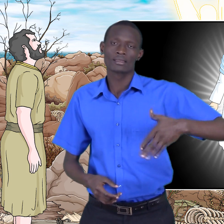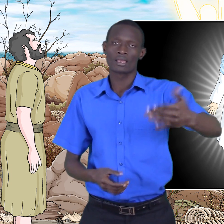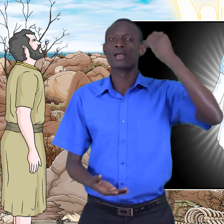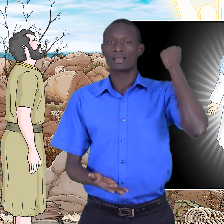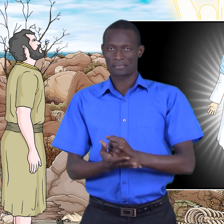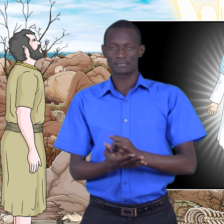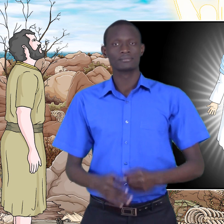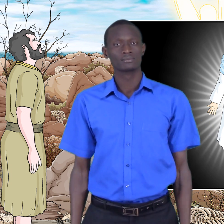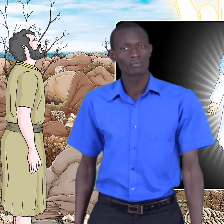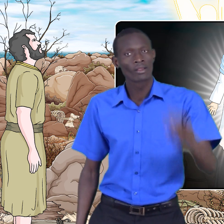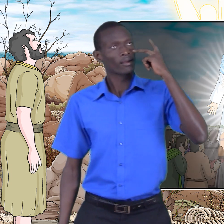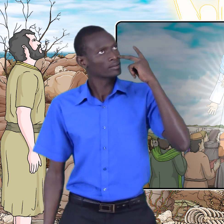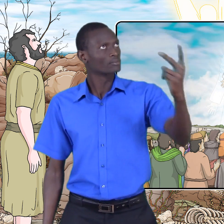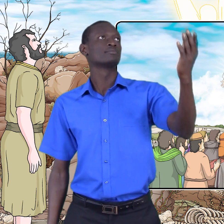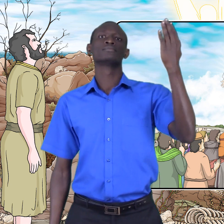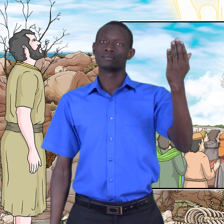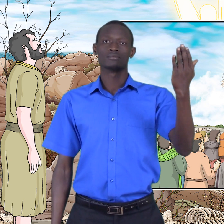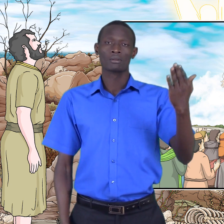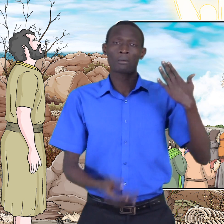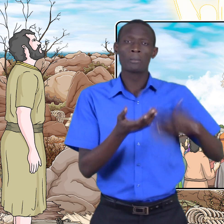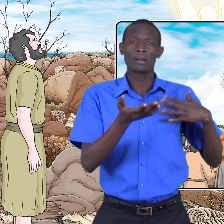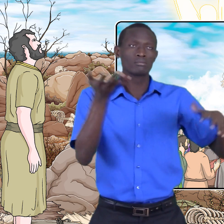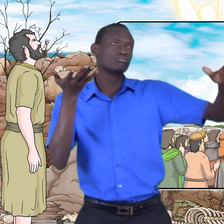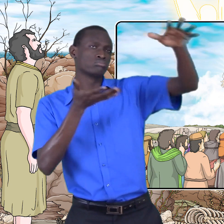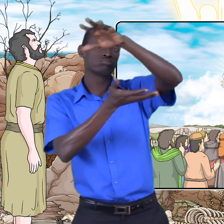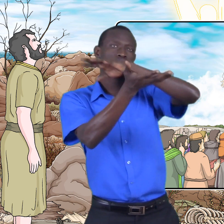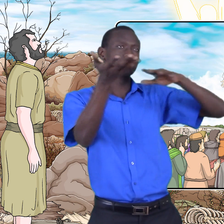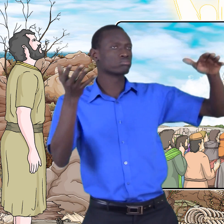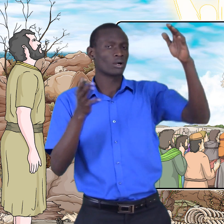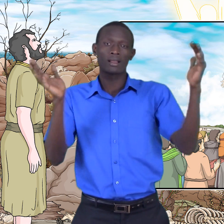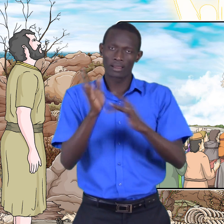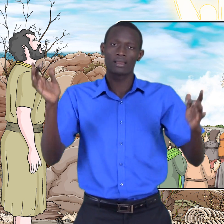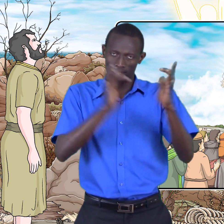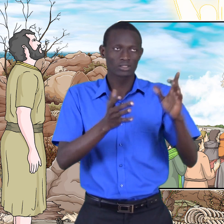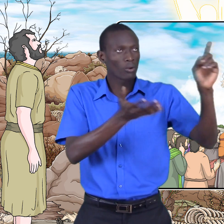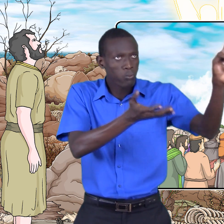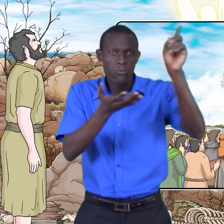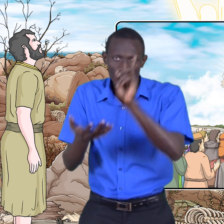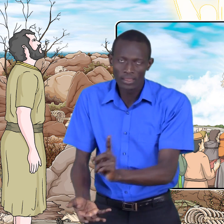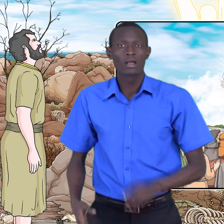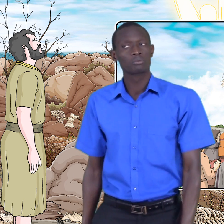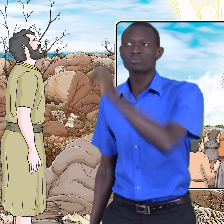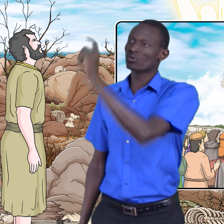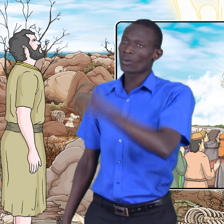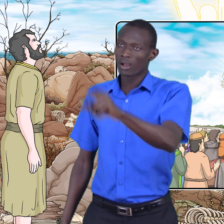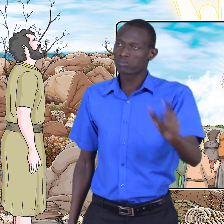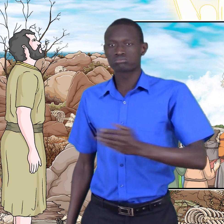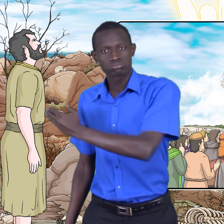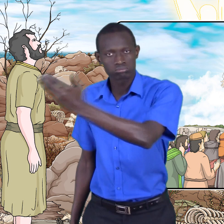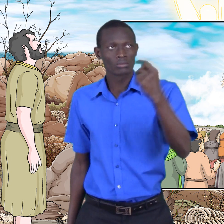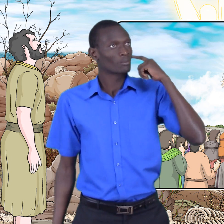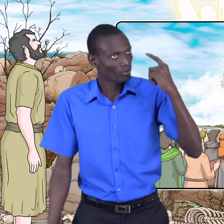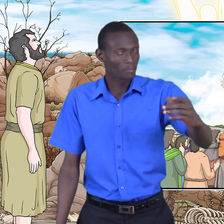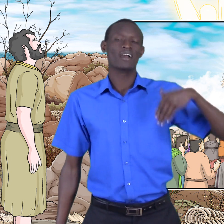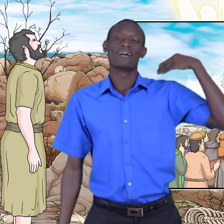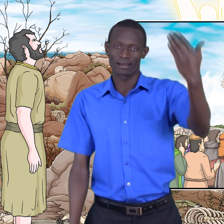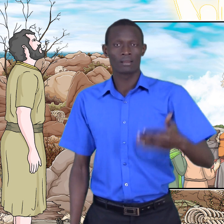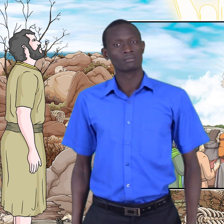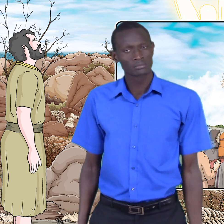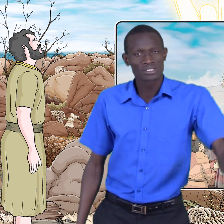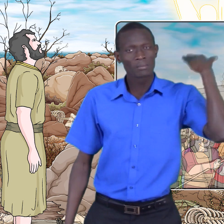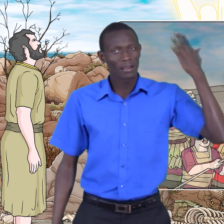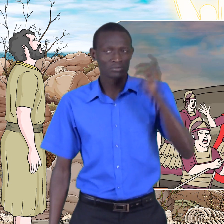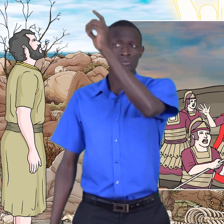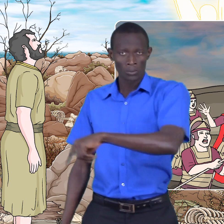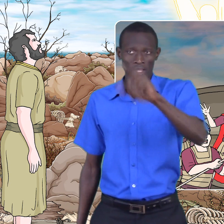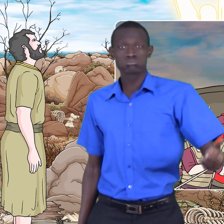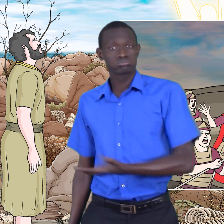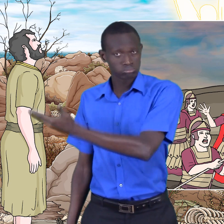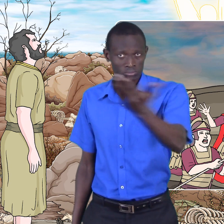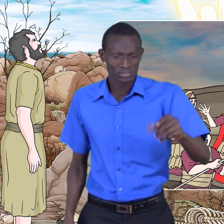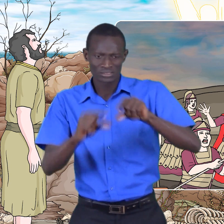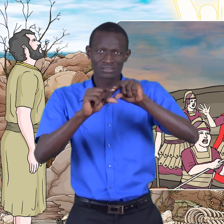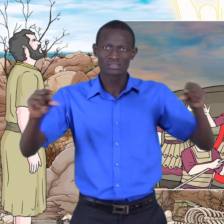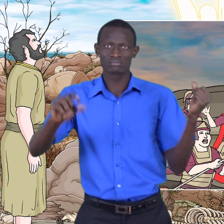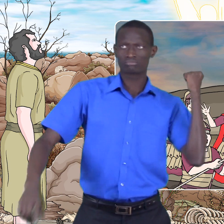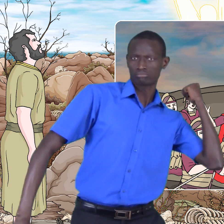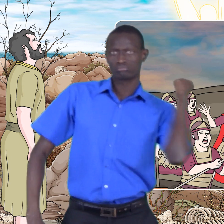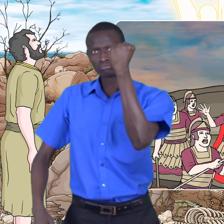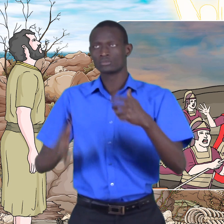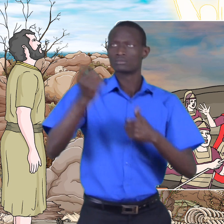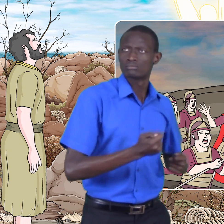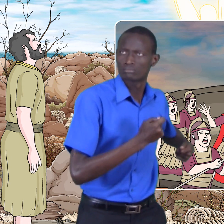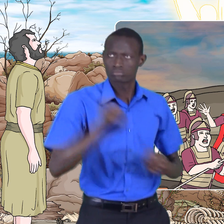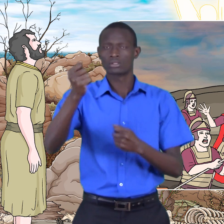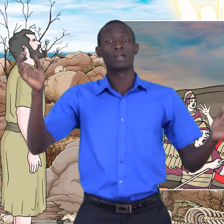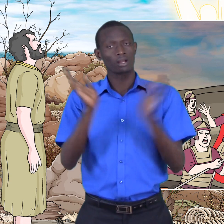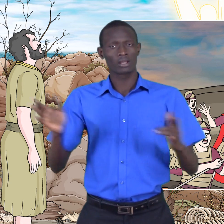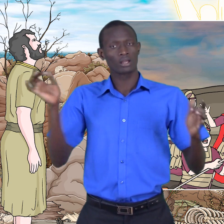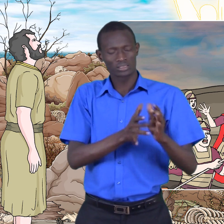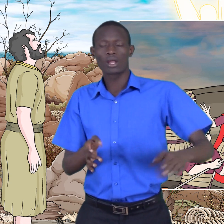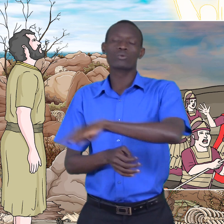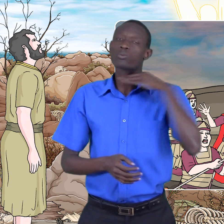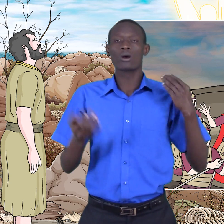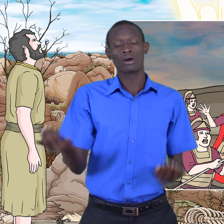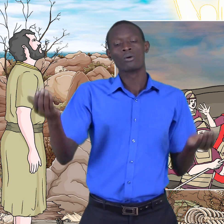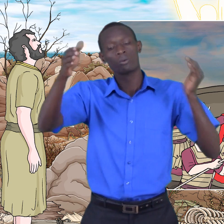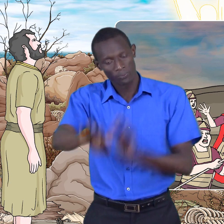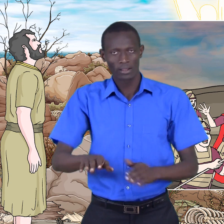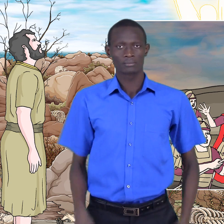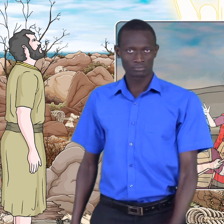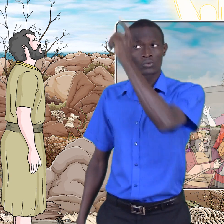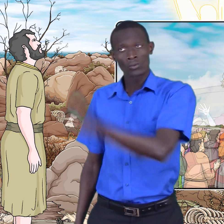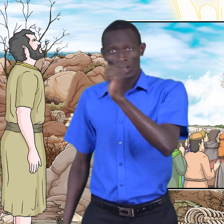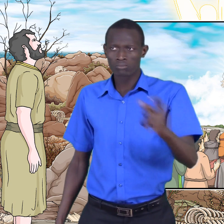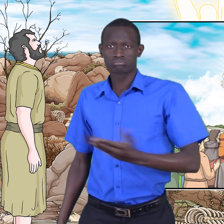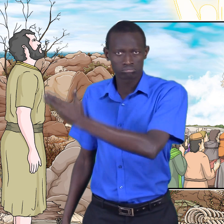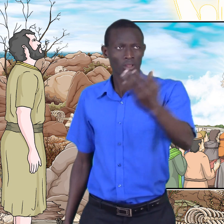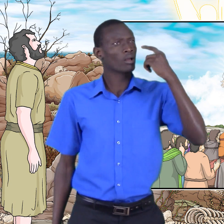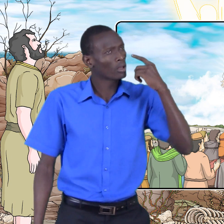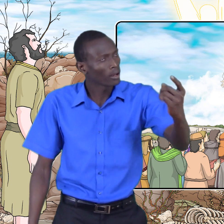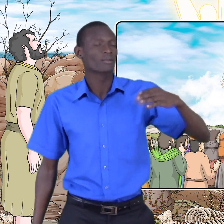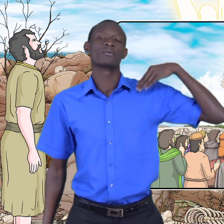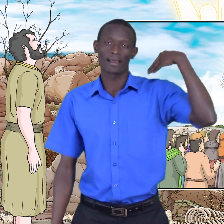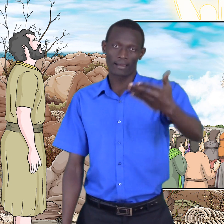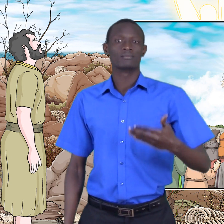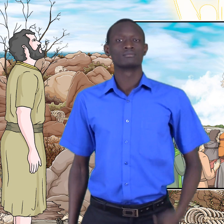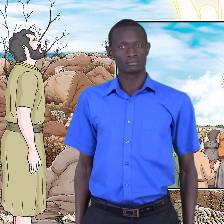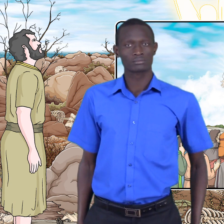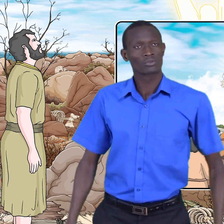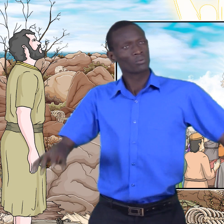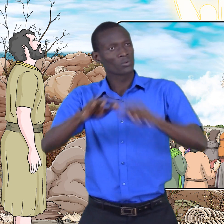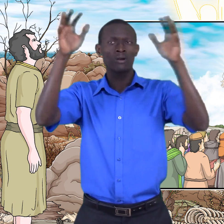Behold, He is coming with the clouds, and every eye will see Him—even those who pierced Him.